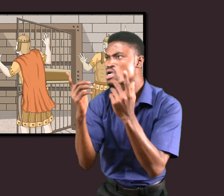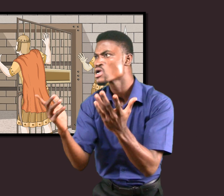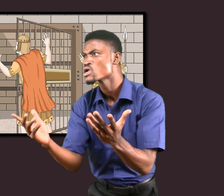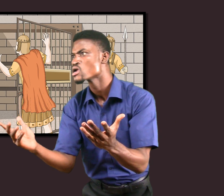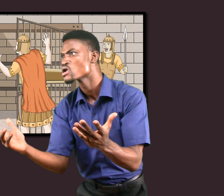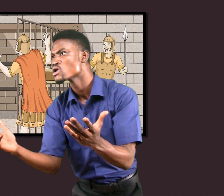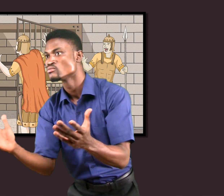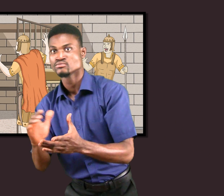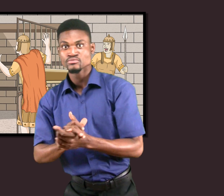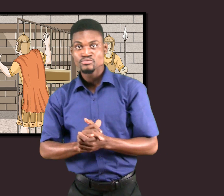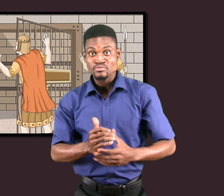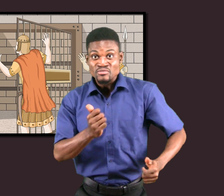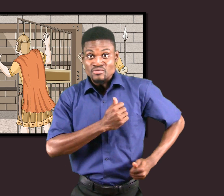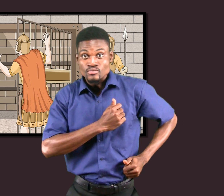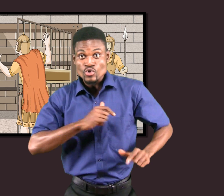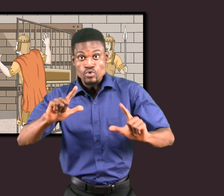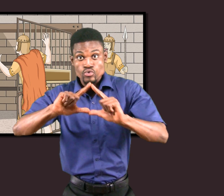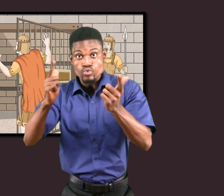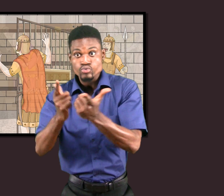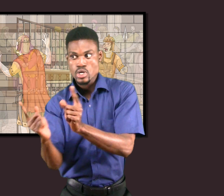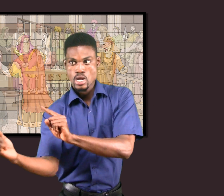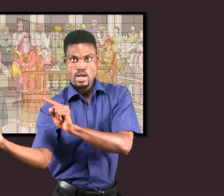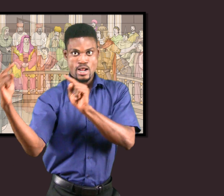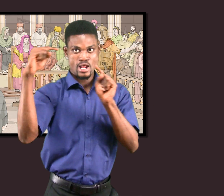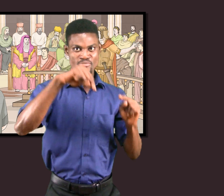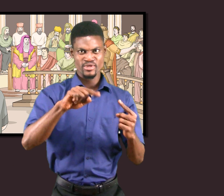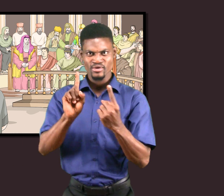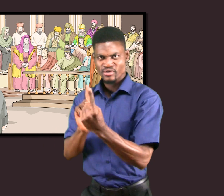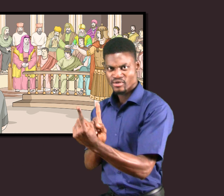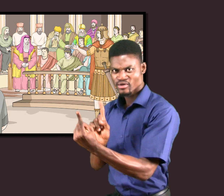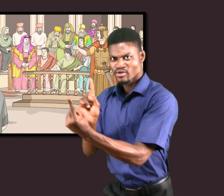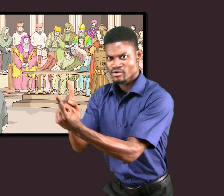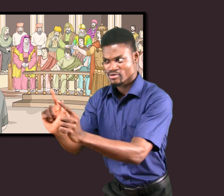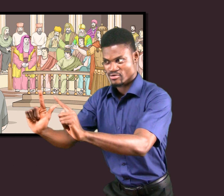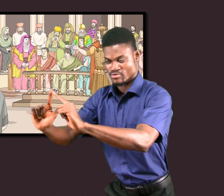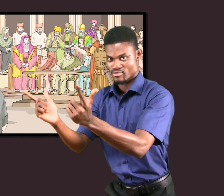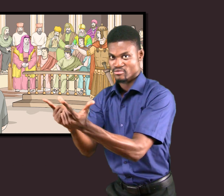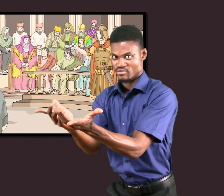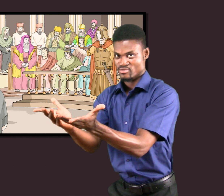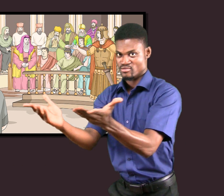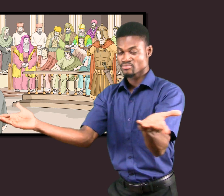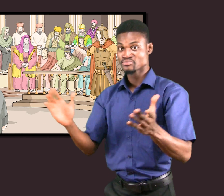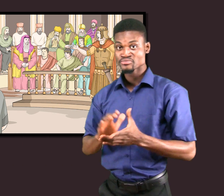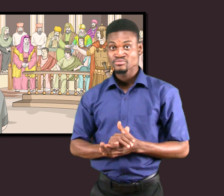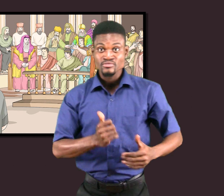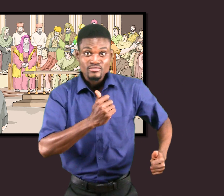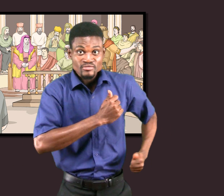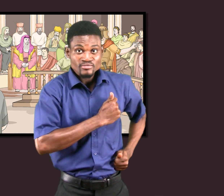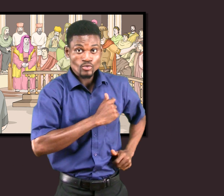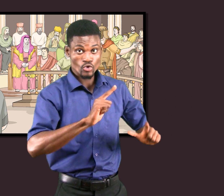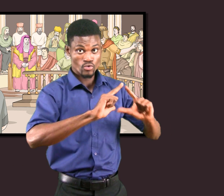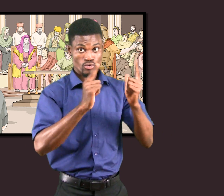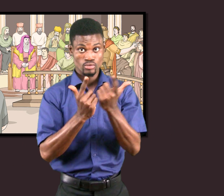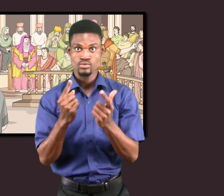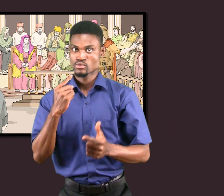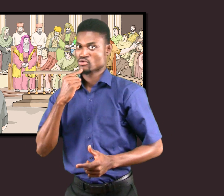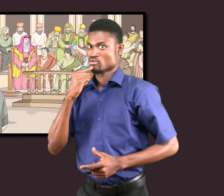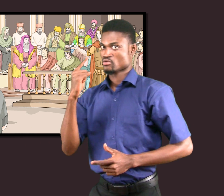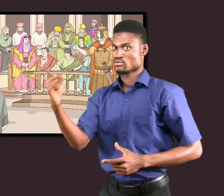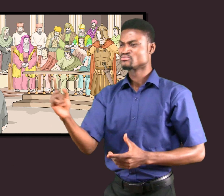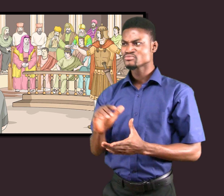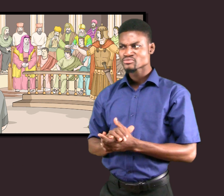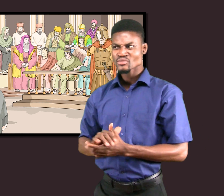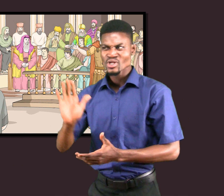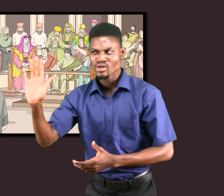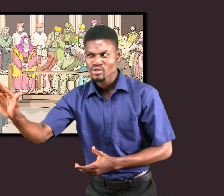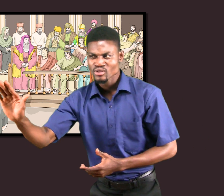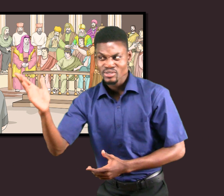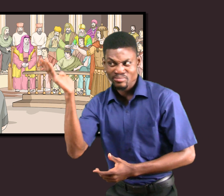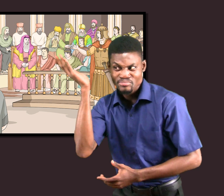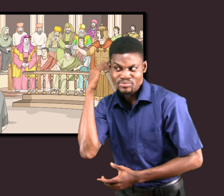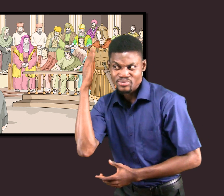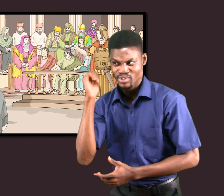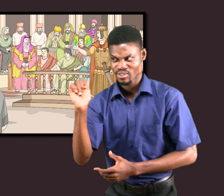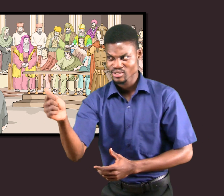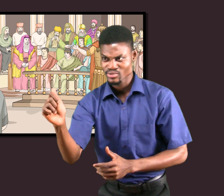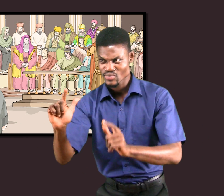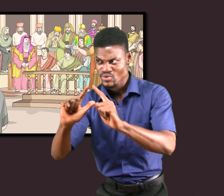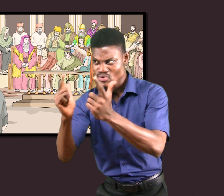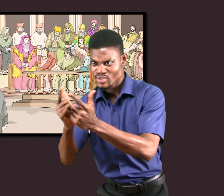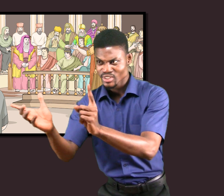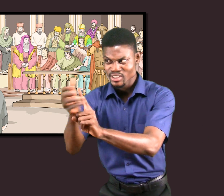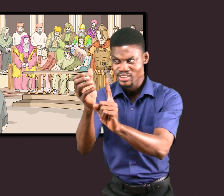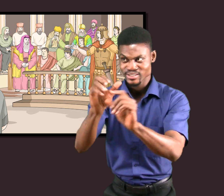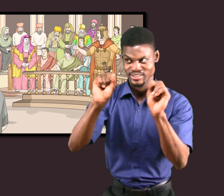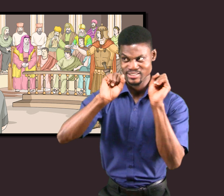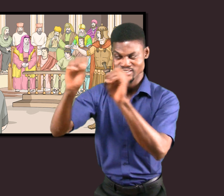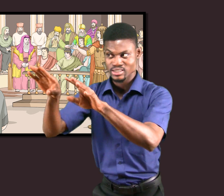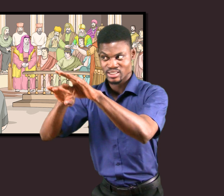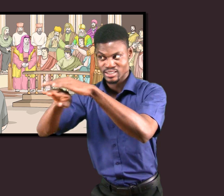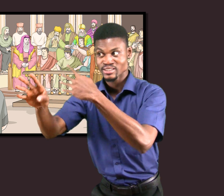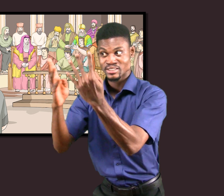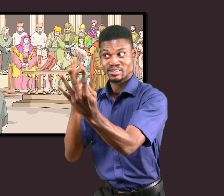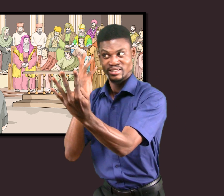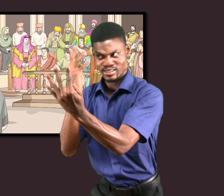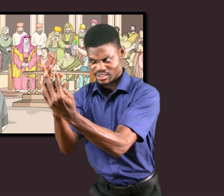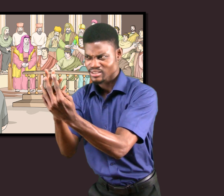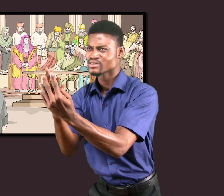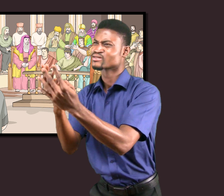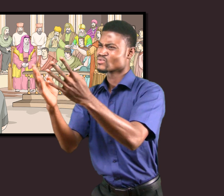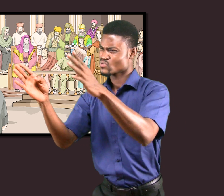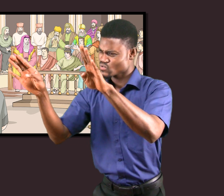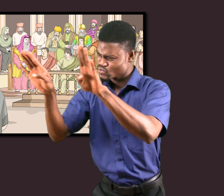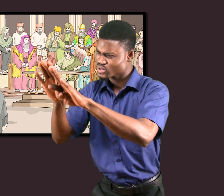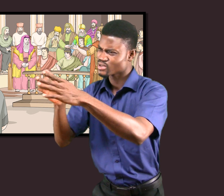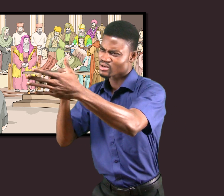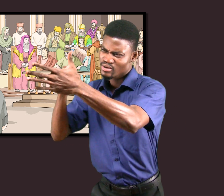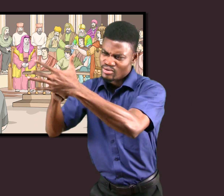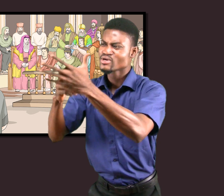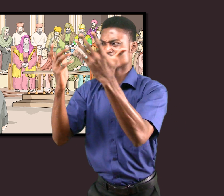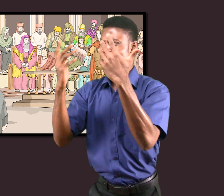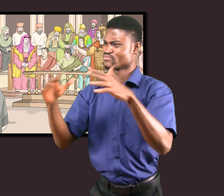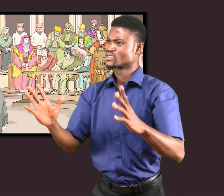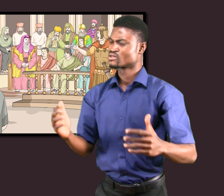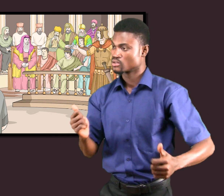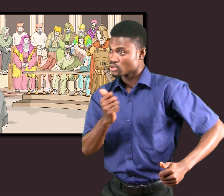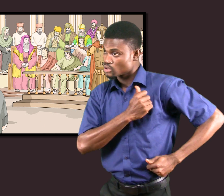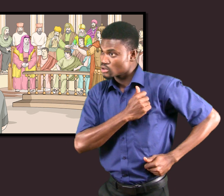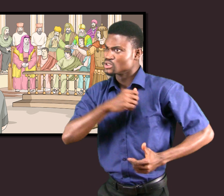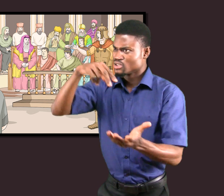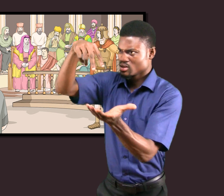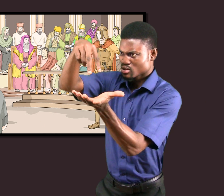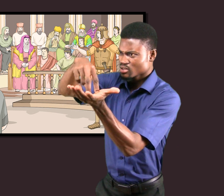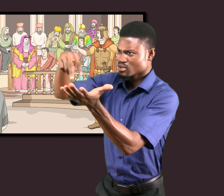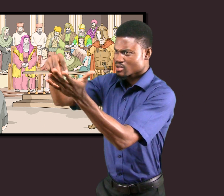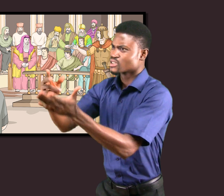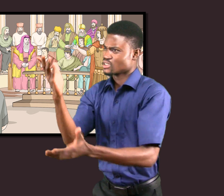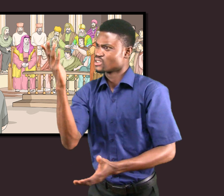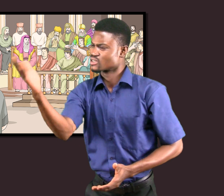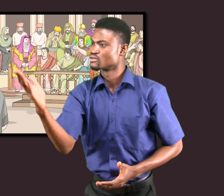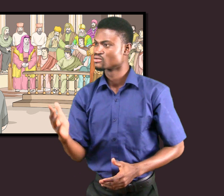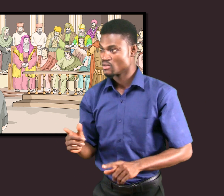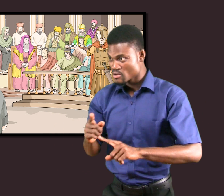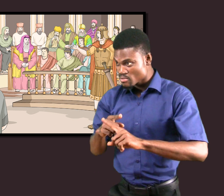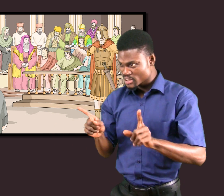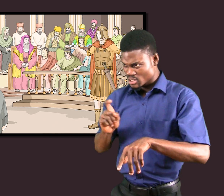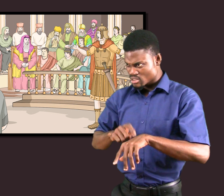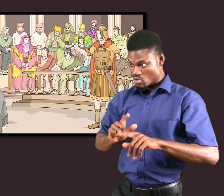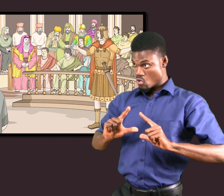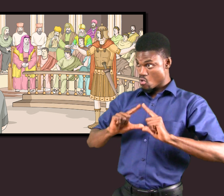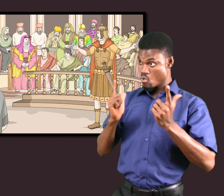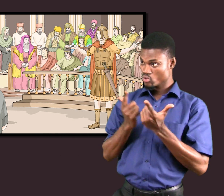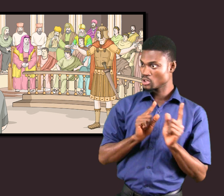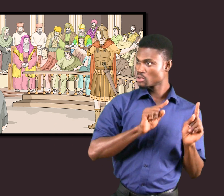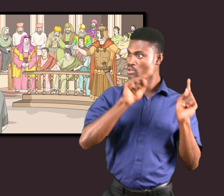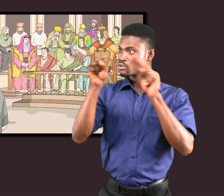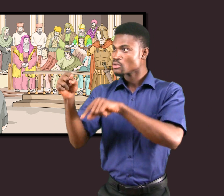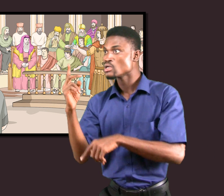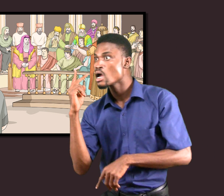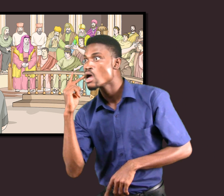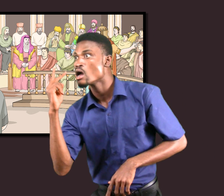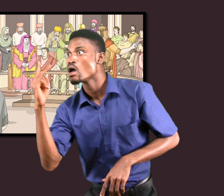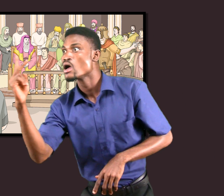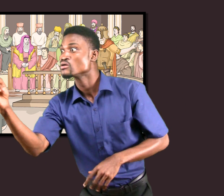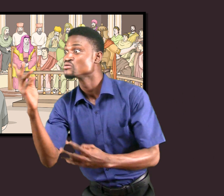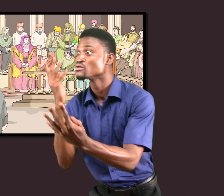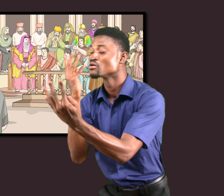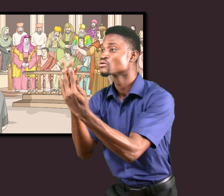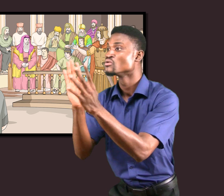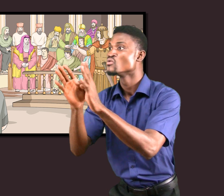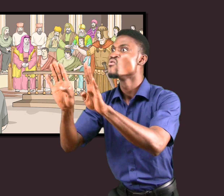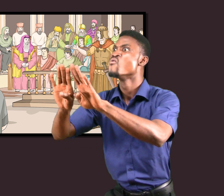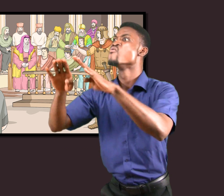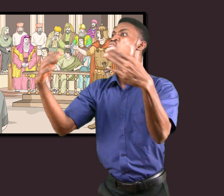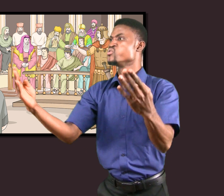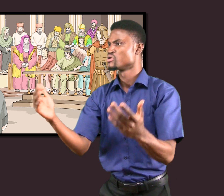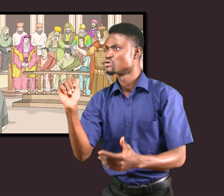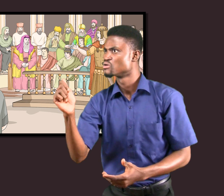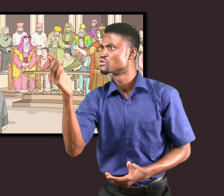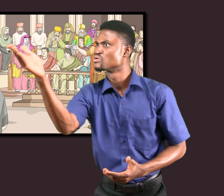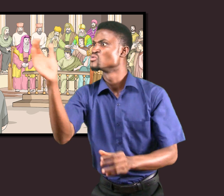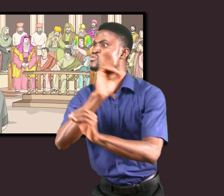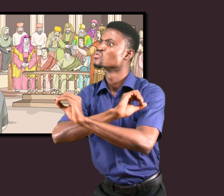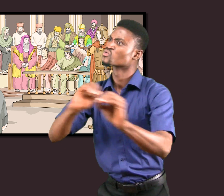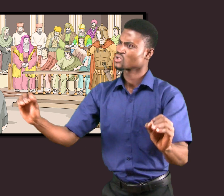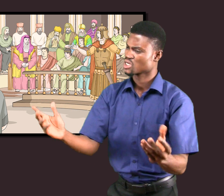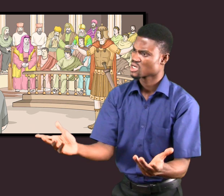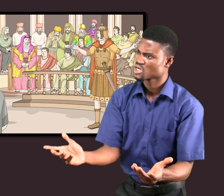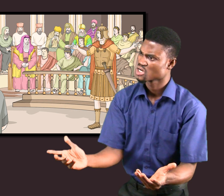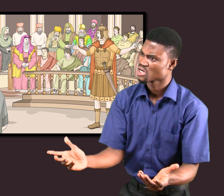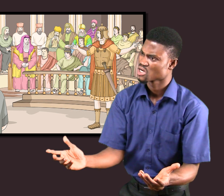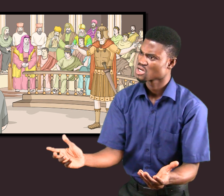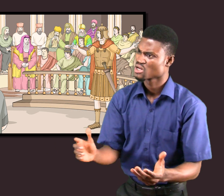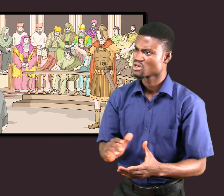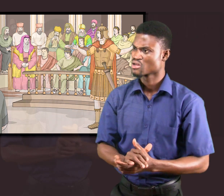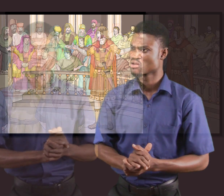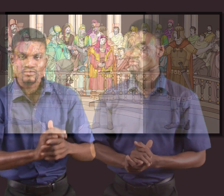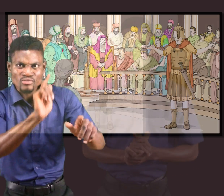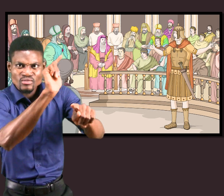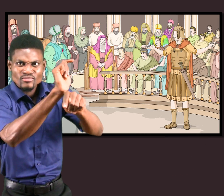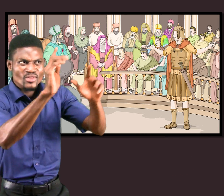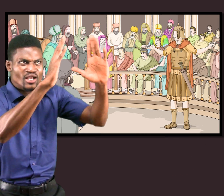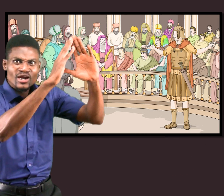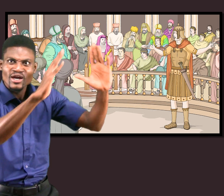So they returned with the report: “We found the jail securely locked, with the guards posted at the doors;